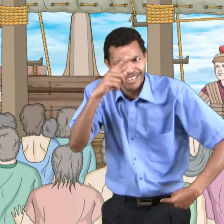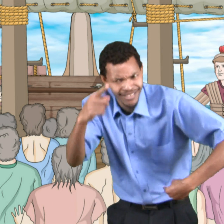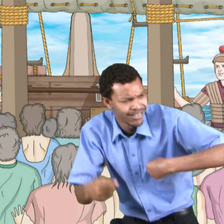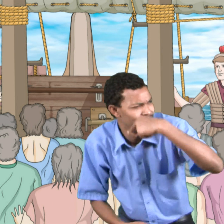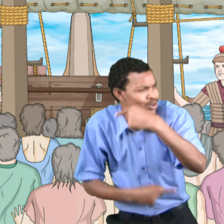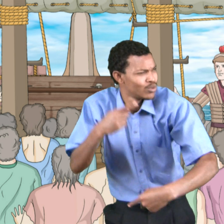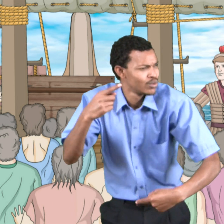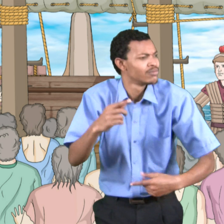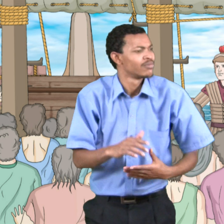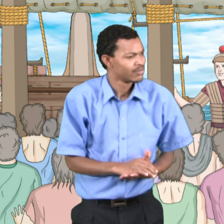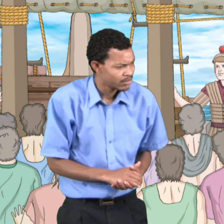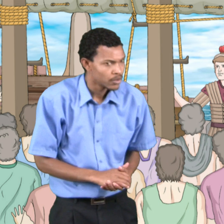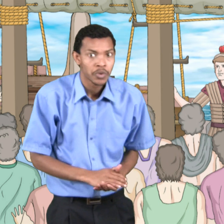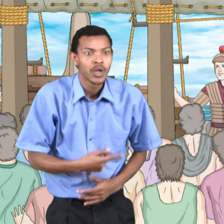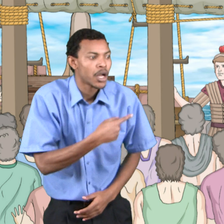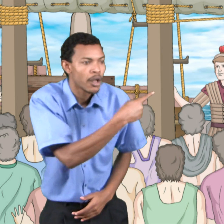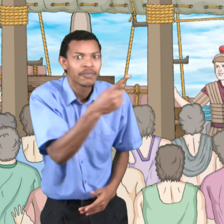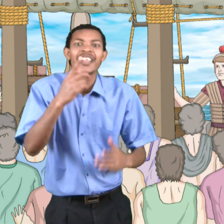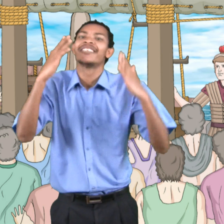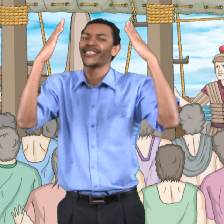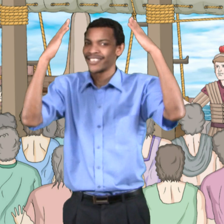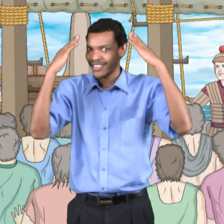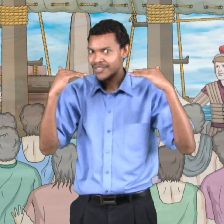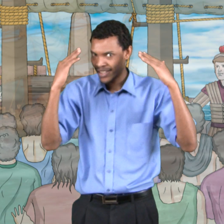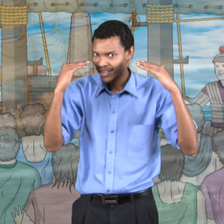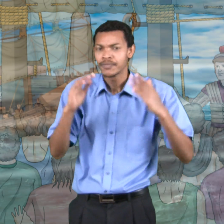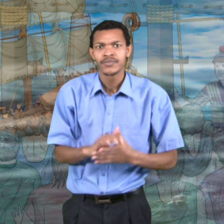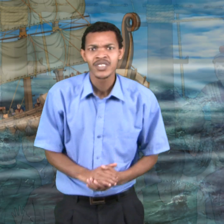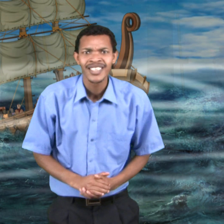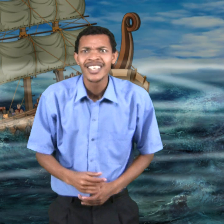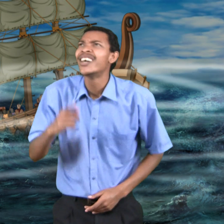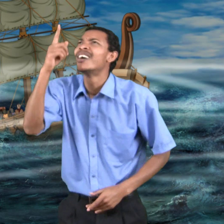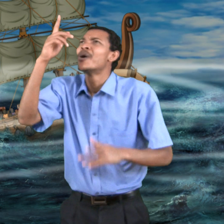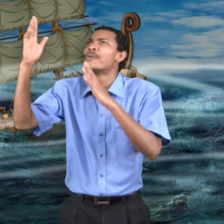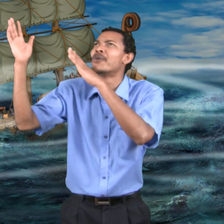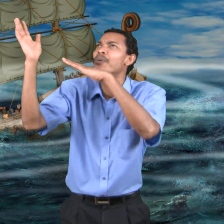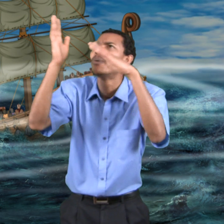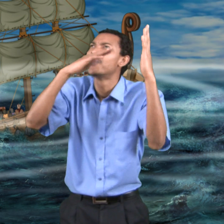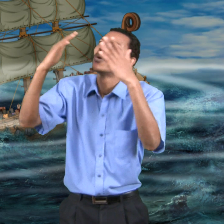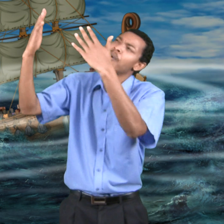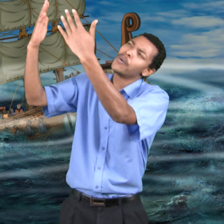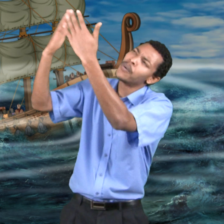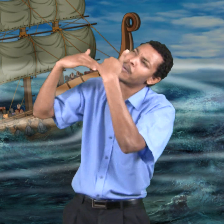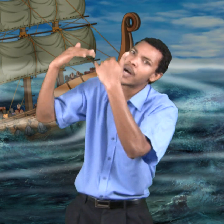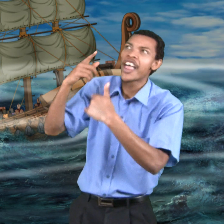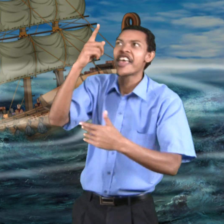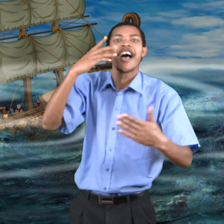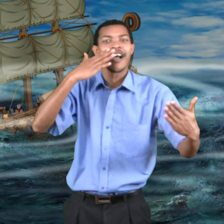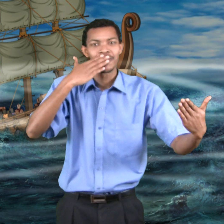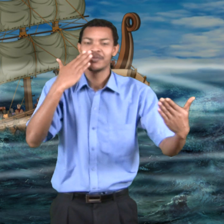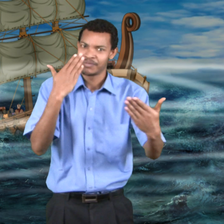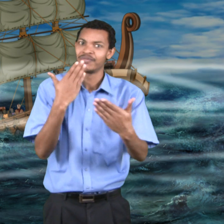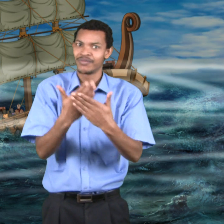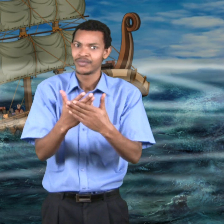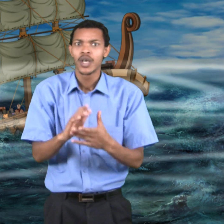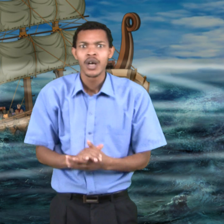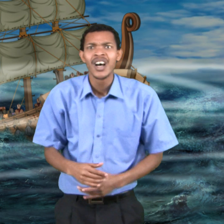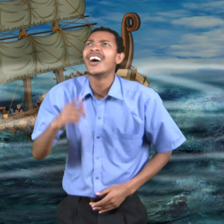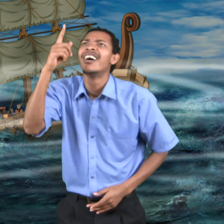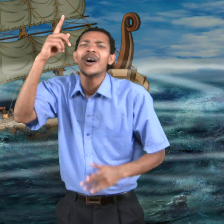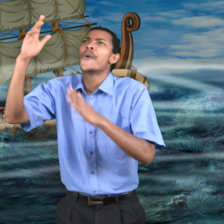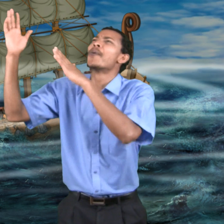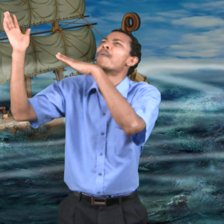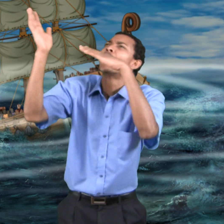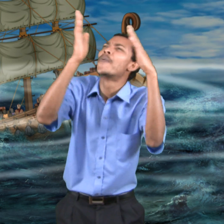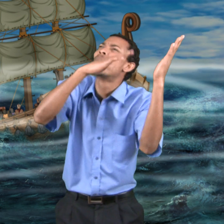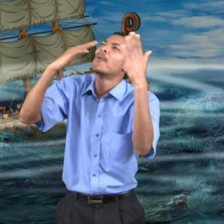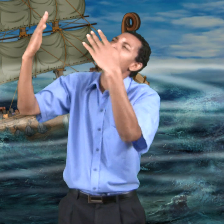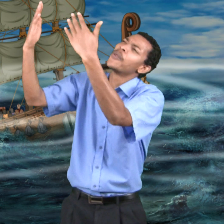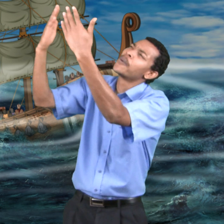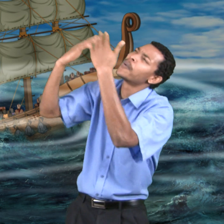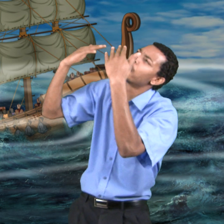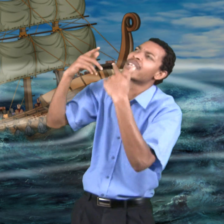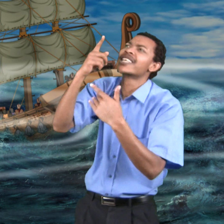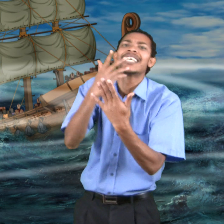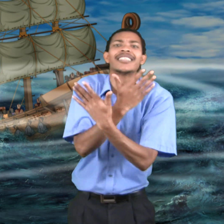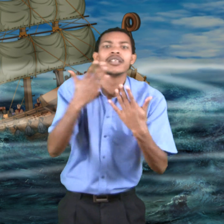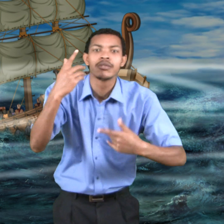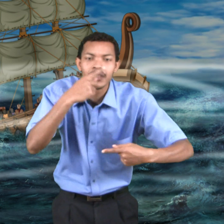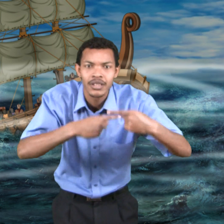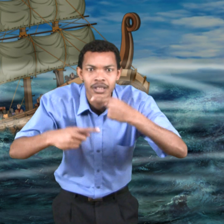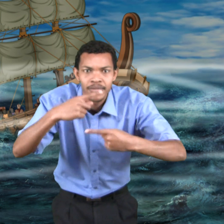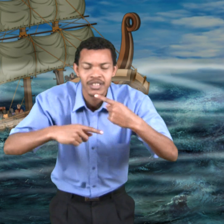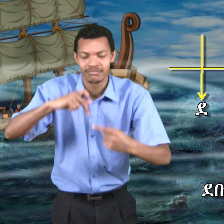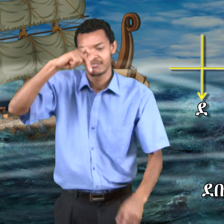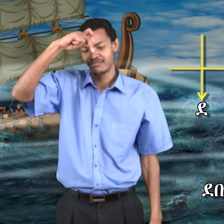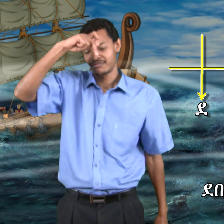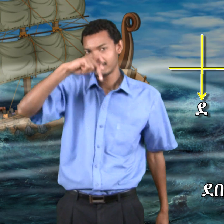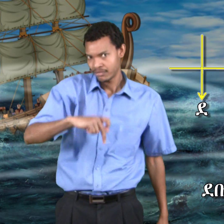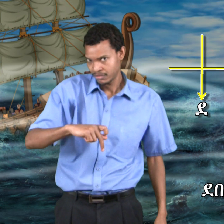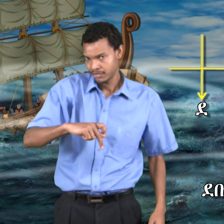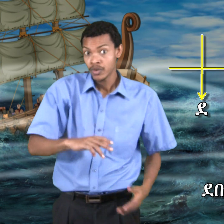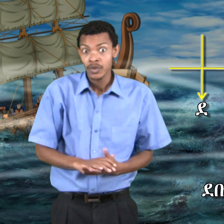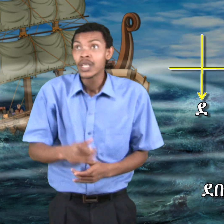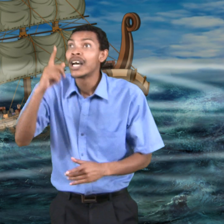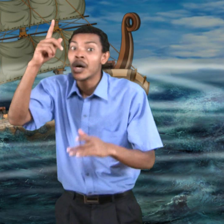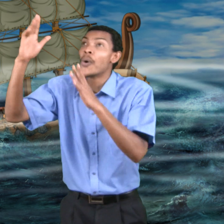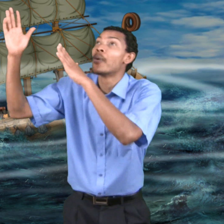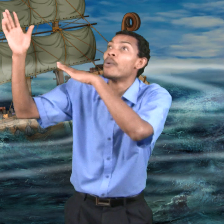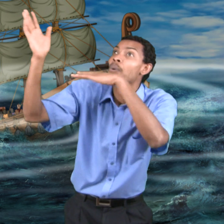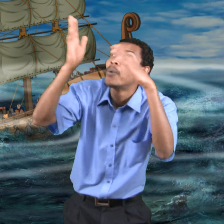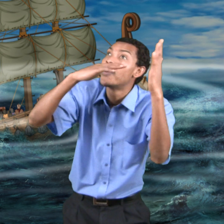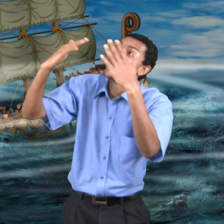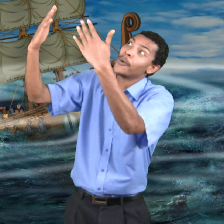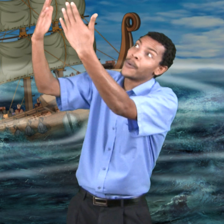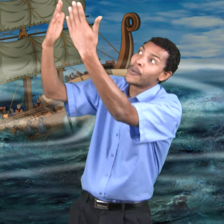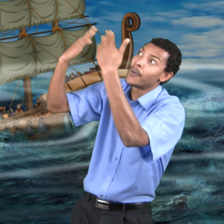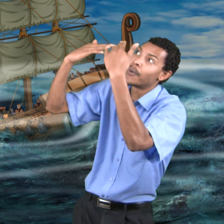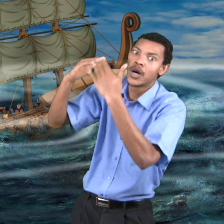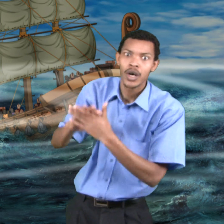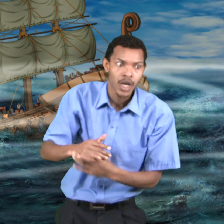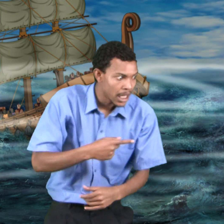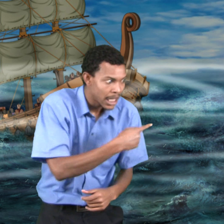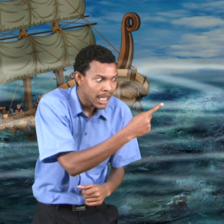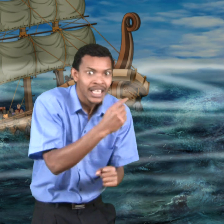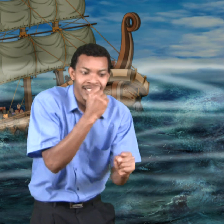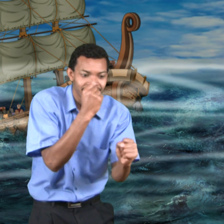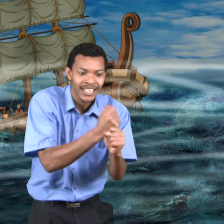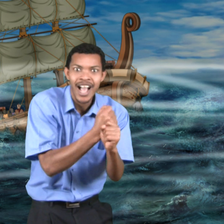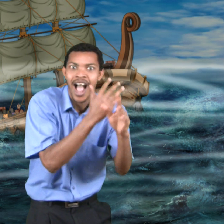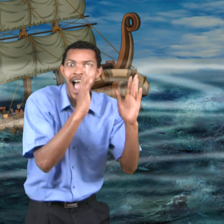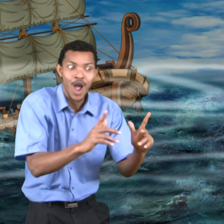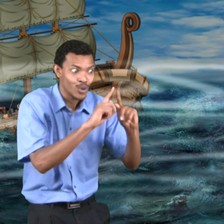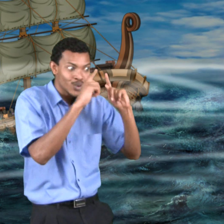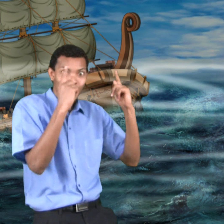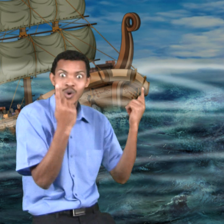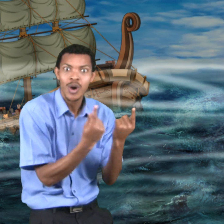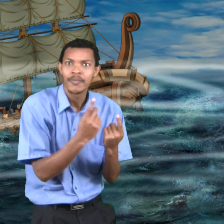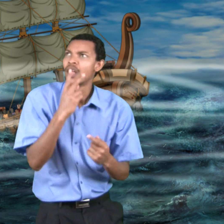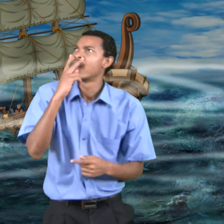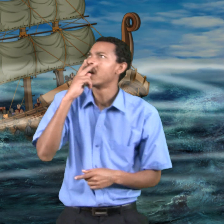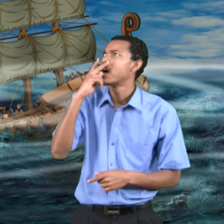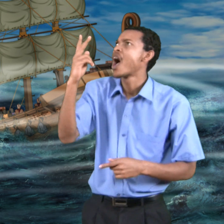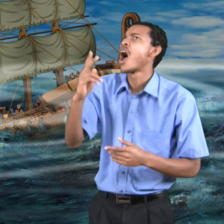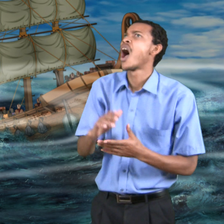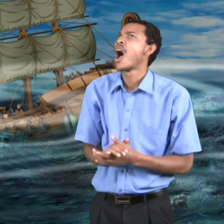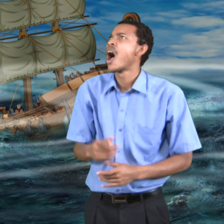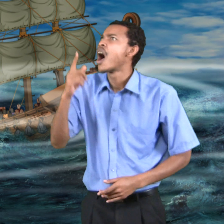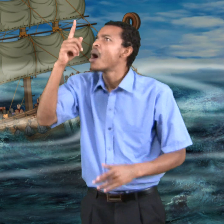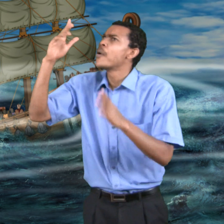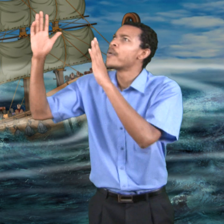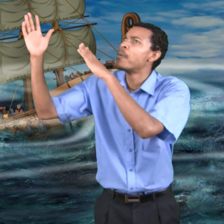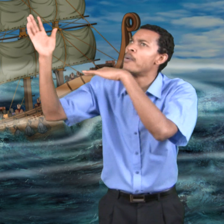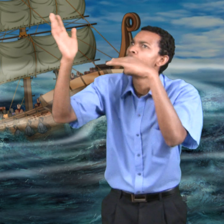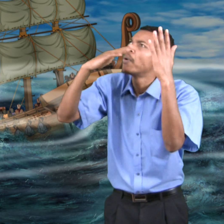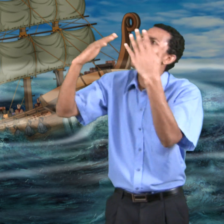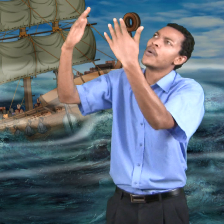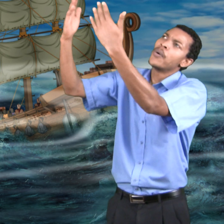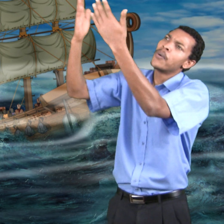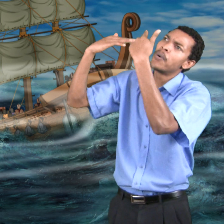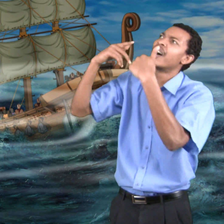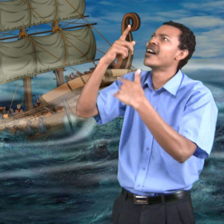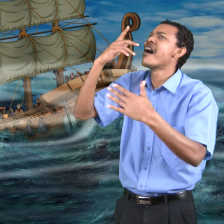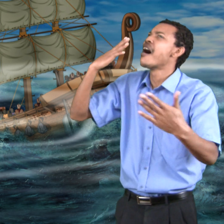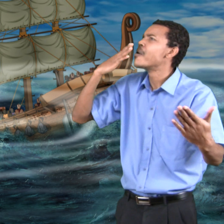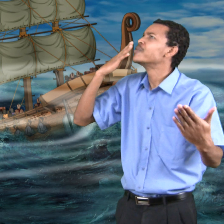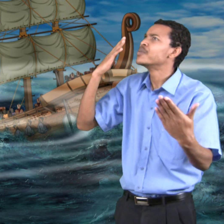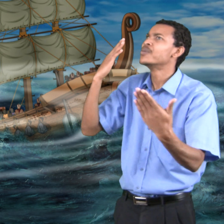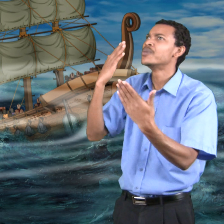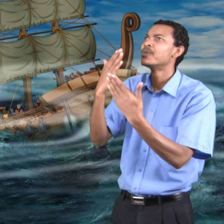Phoenix was a harbor in Crete facing both southwest and northwest.